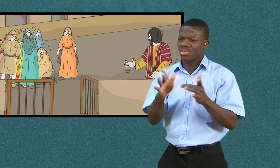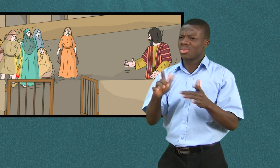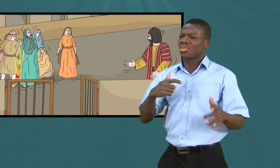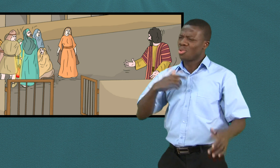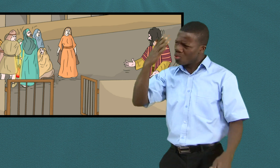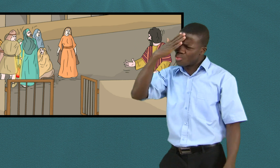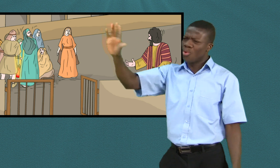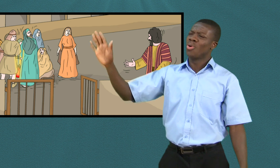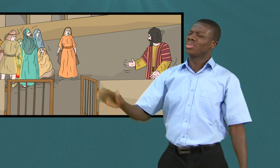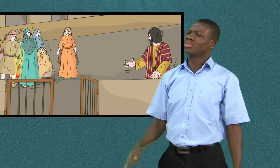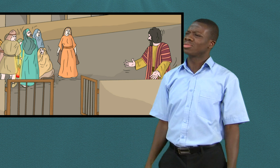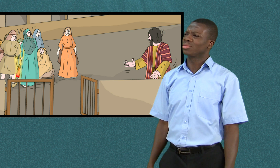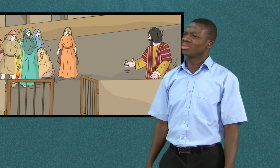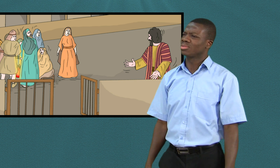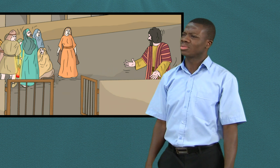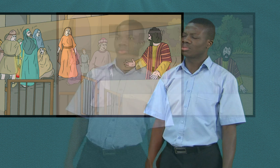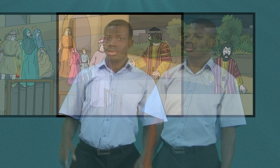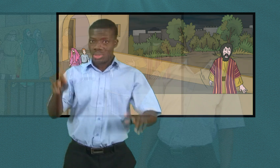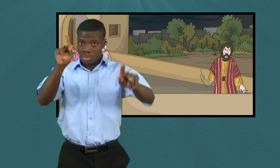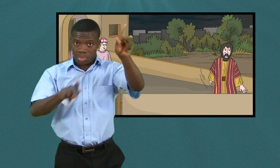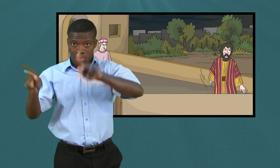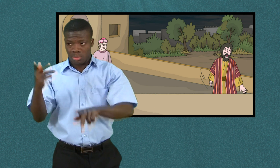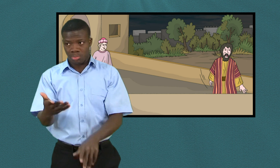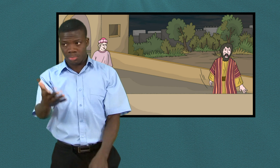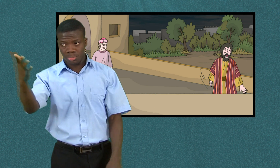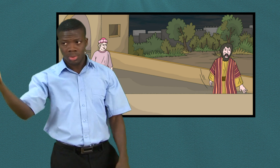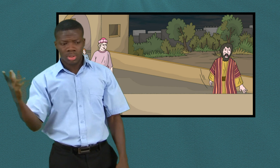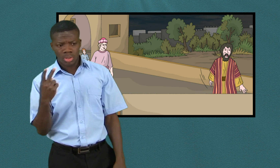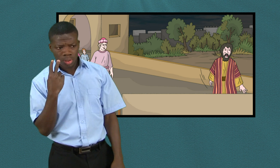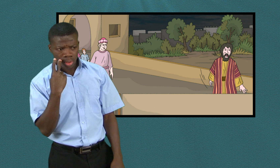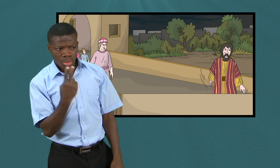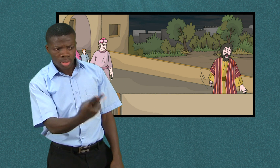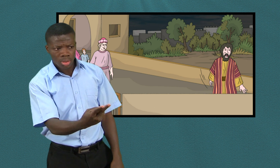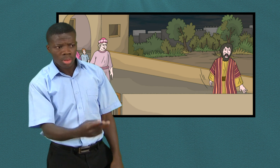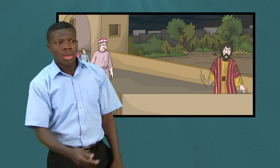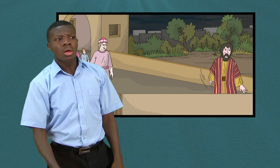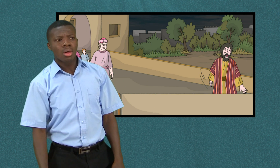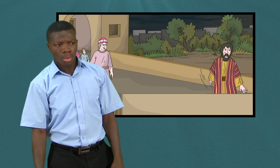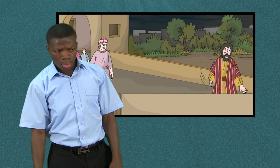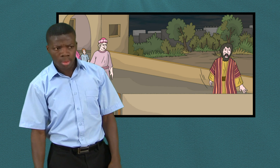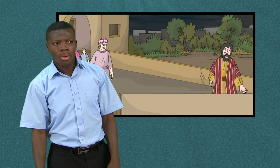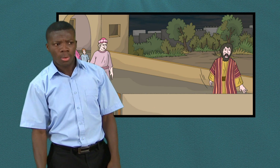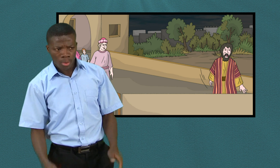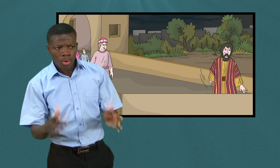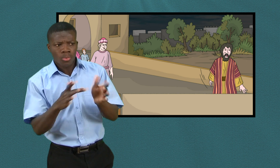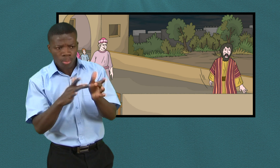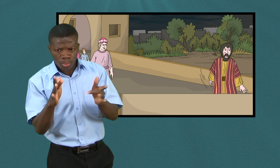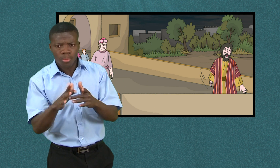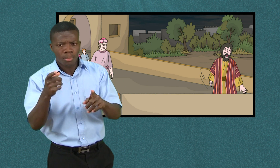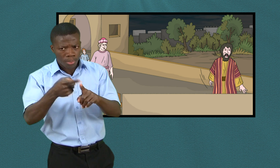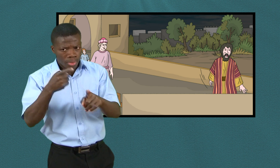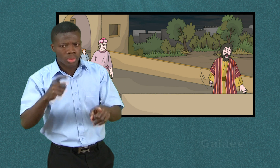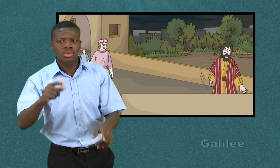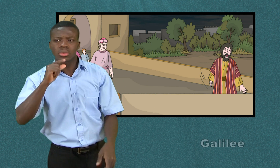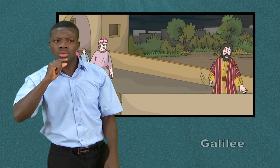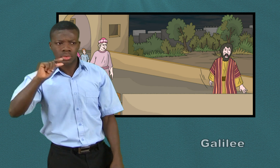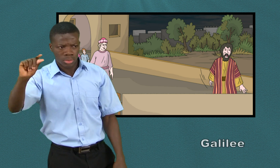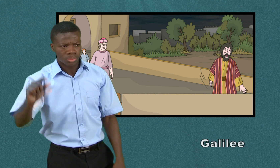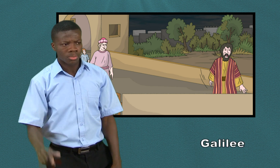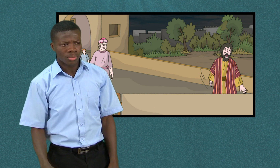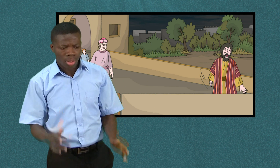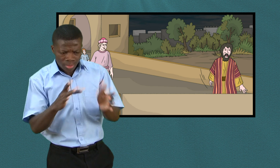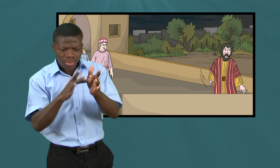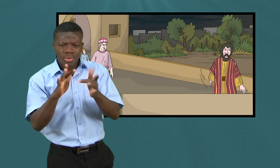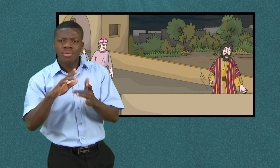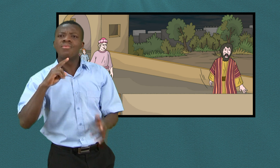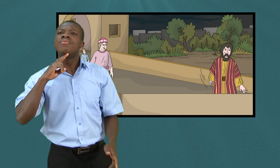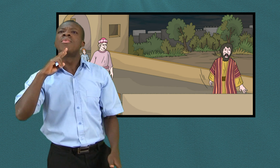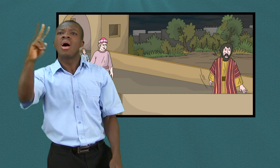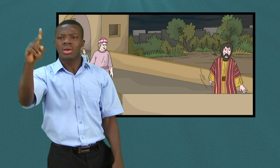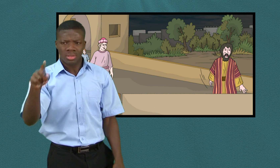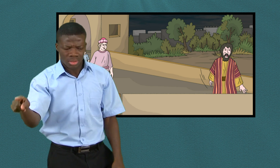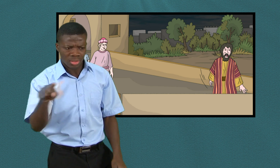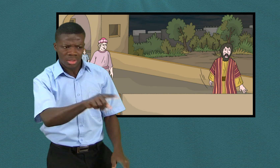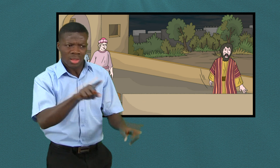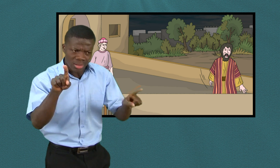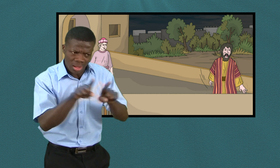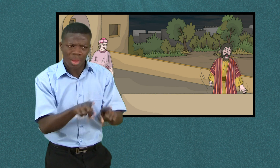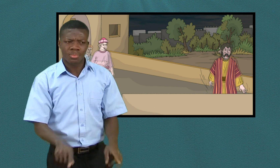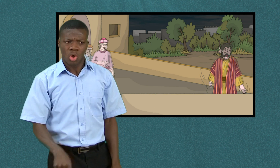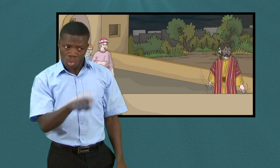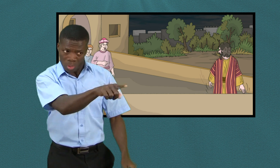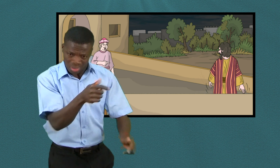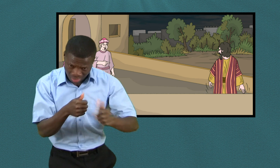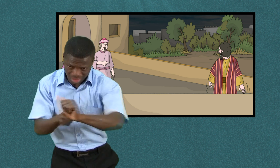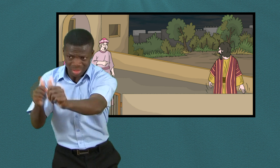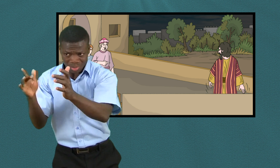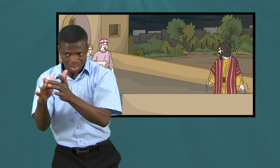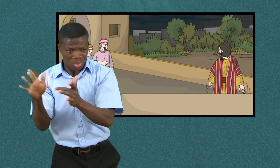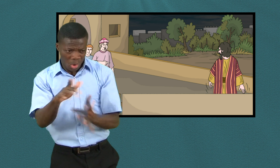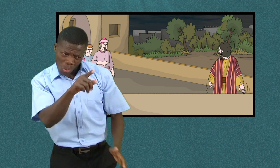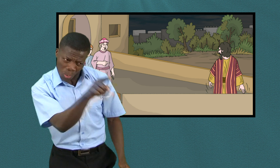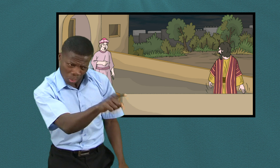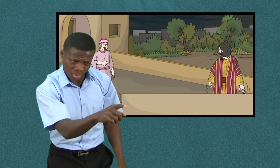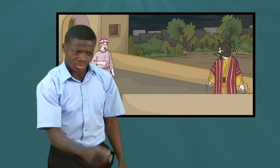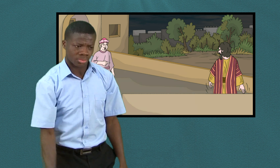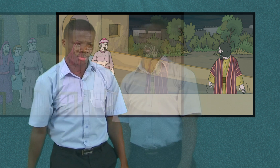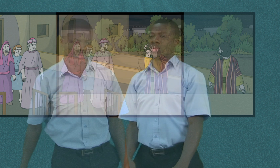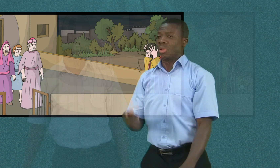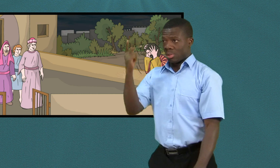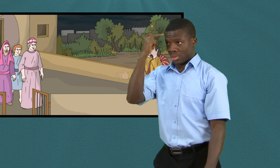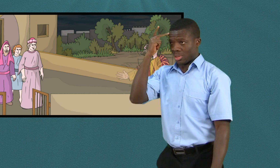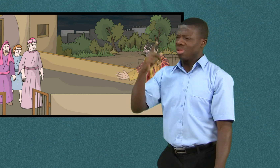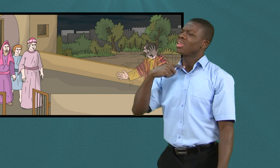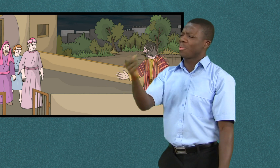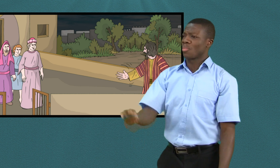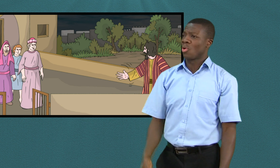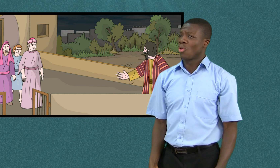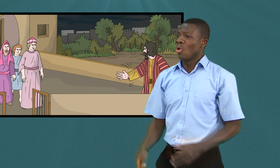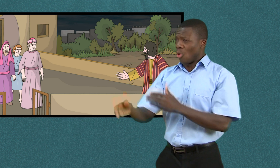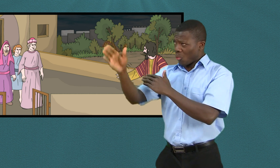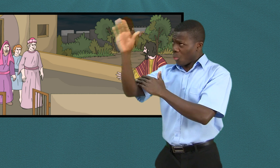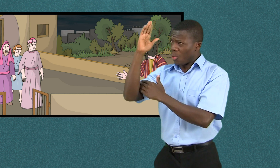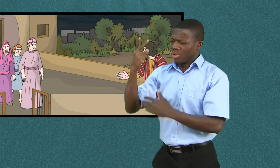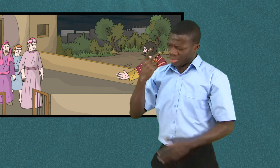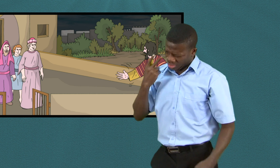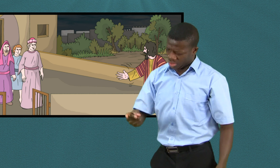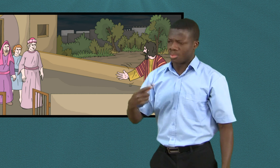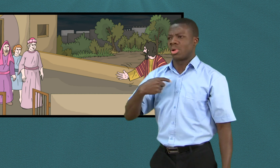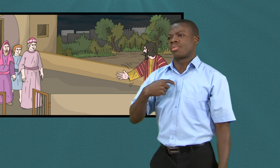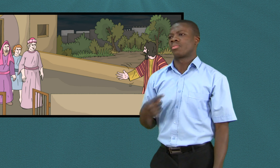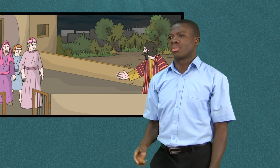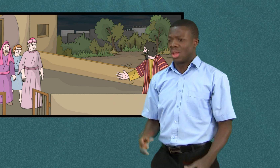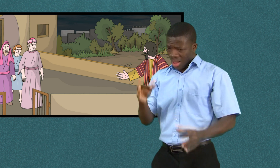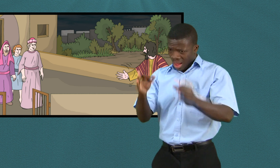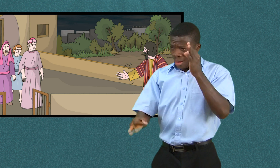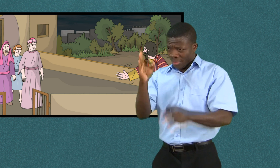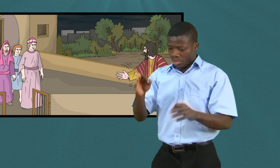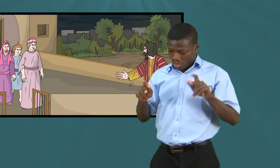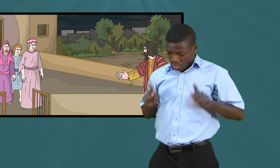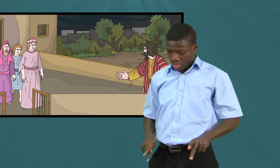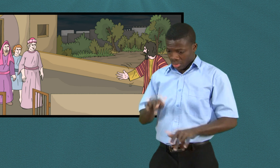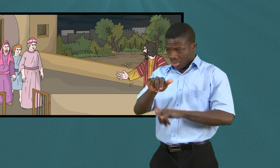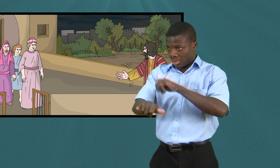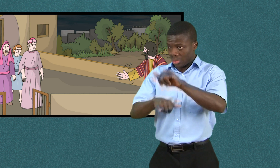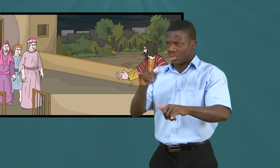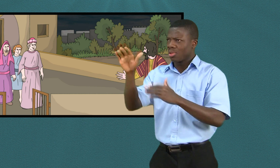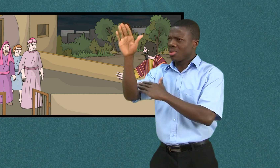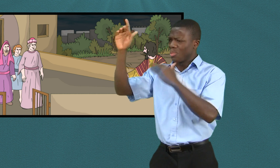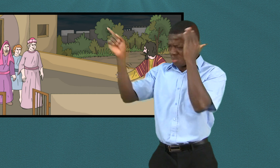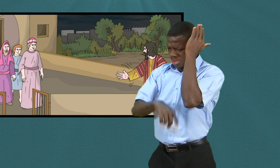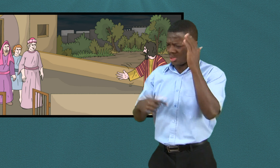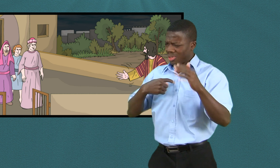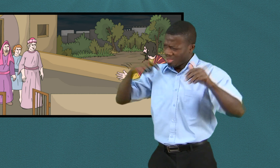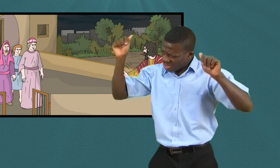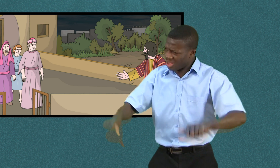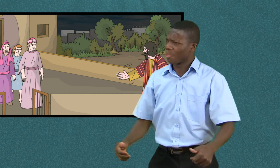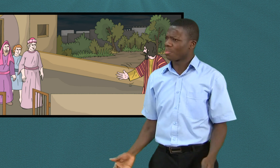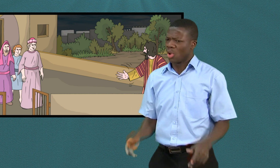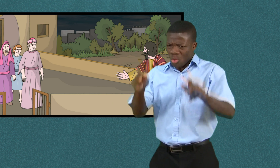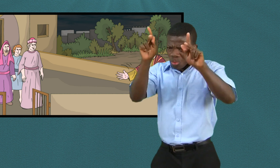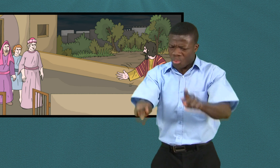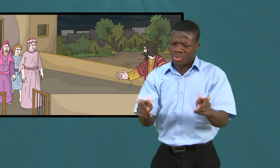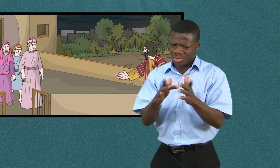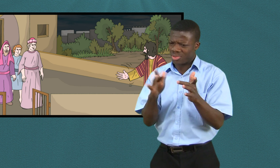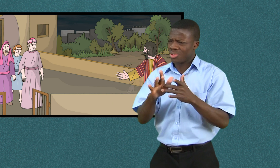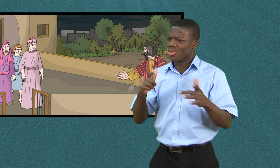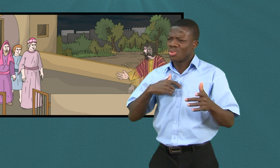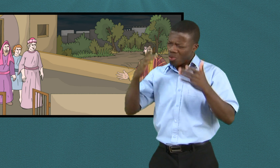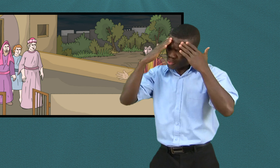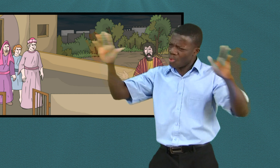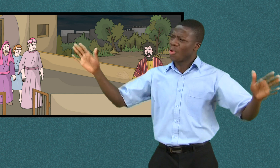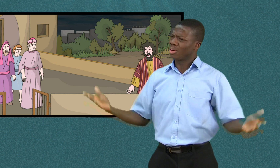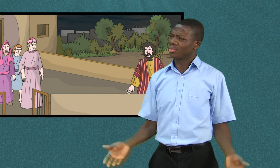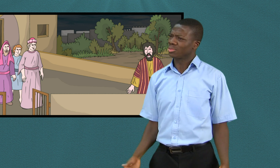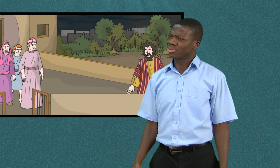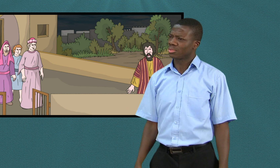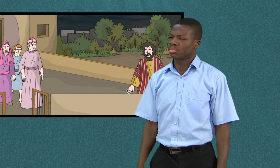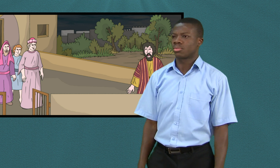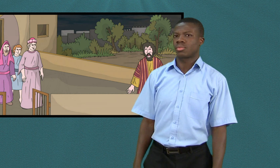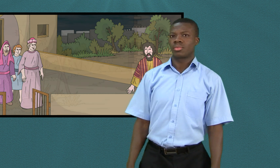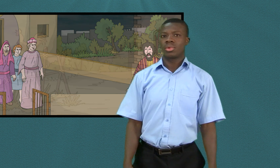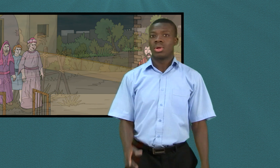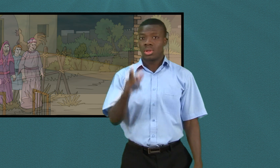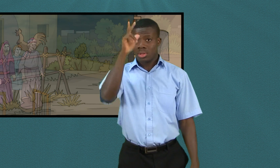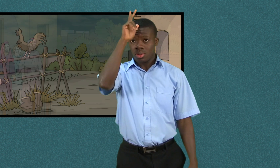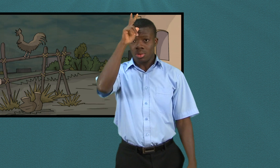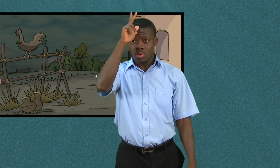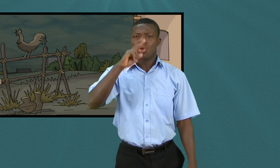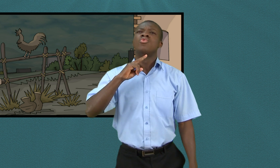After a little while, those standing nearby came up to Peter. “Surely you are one of them,” they said, “for your accent gives you away.” At that he began to curse and swear to them, “I do not know the man!”